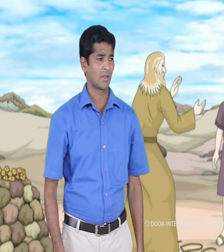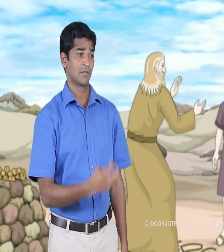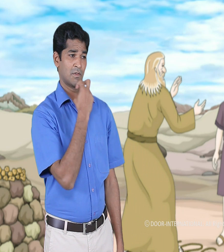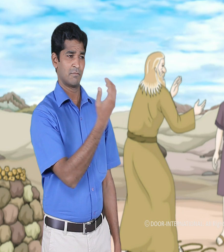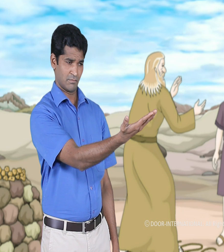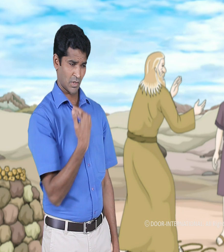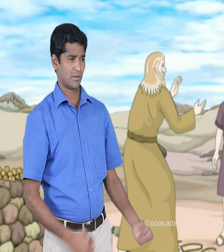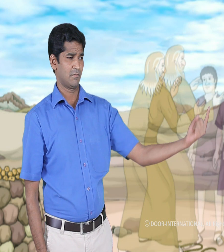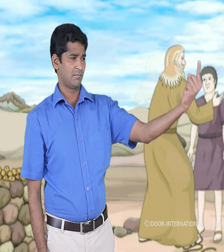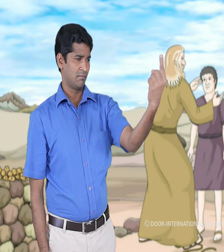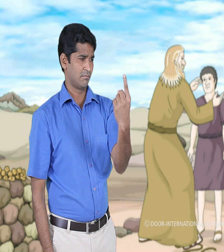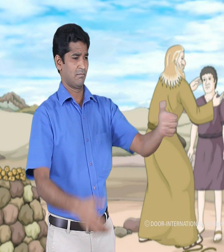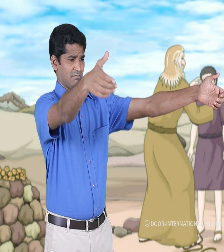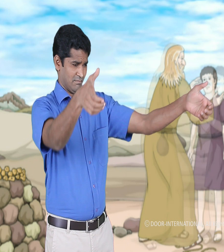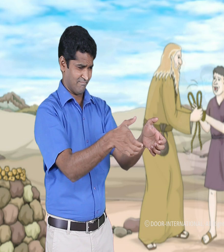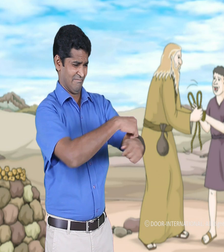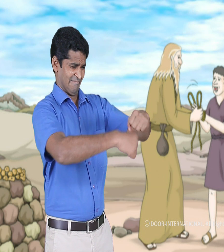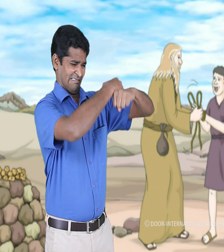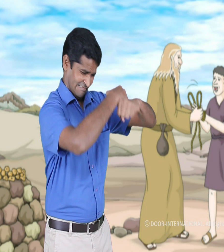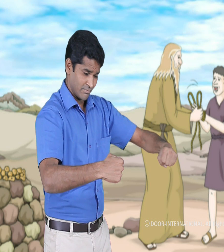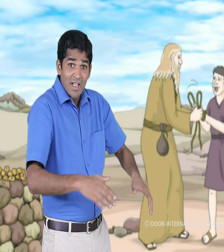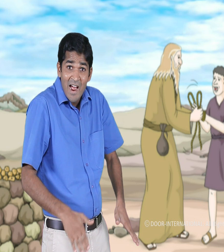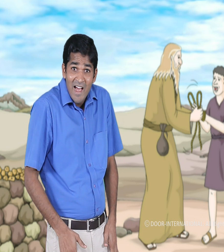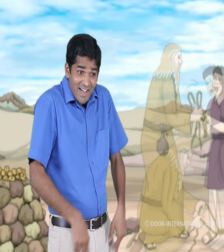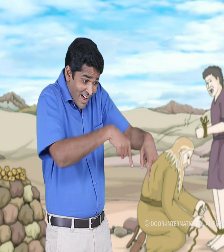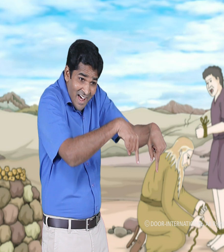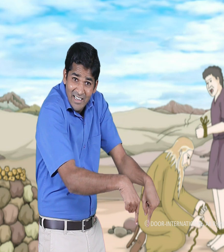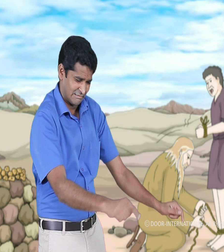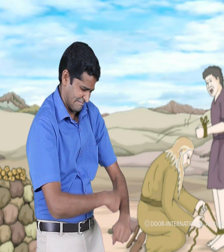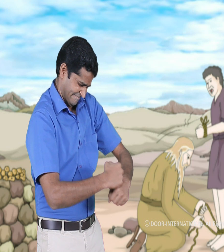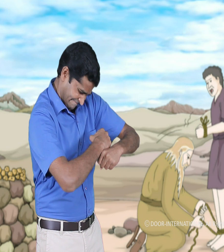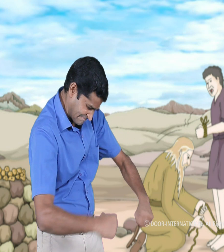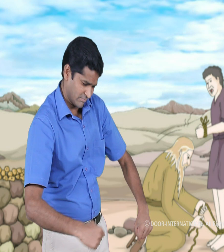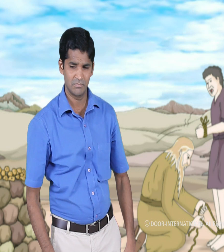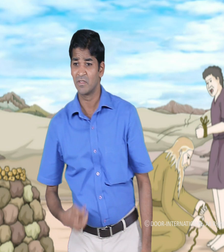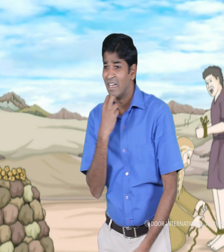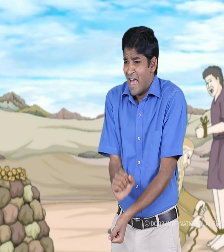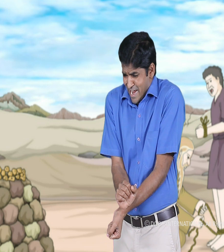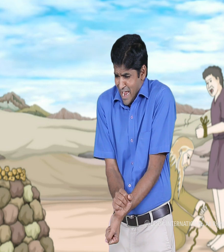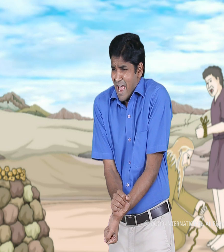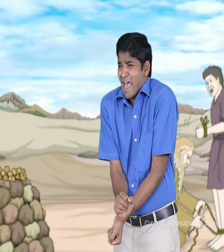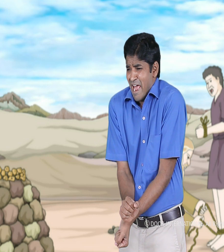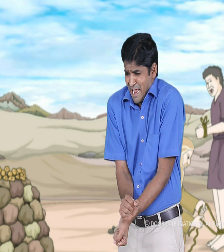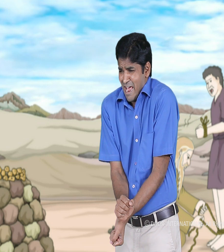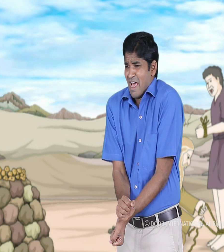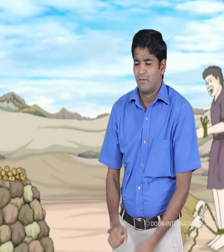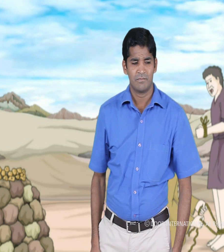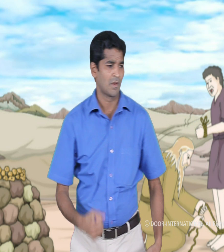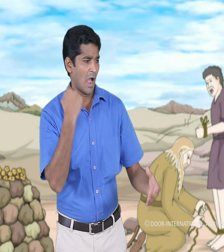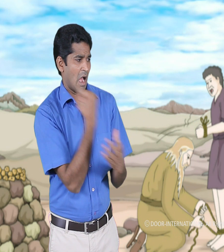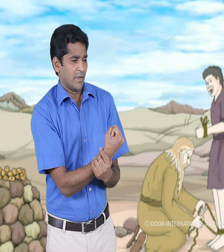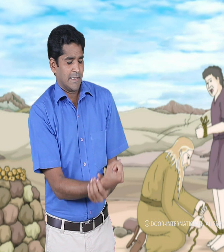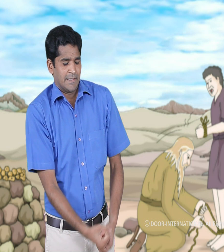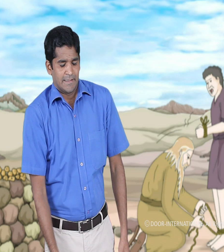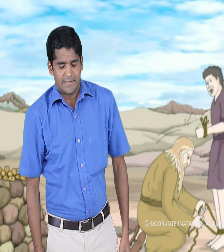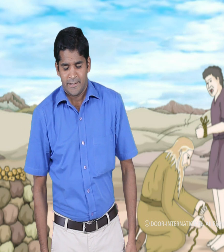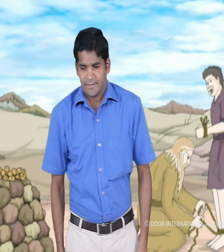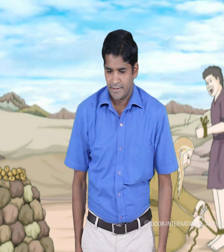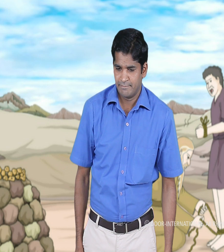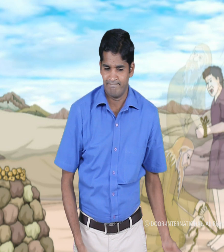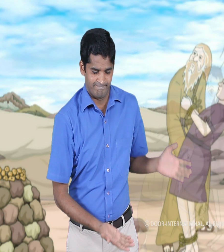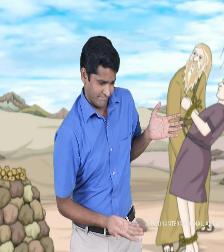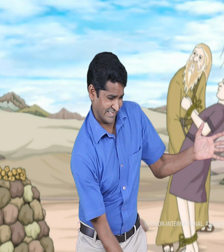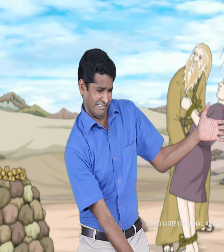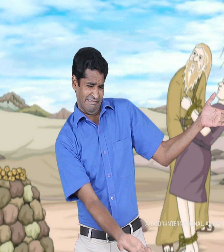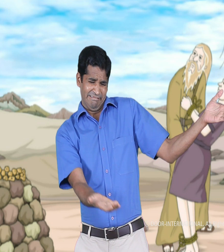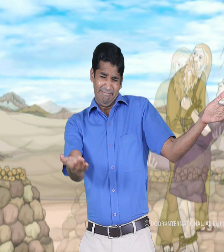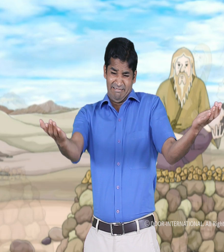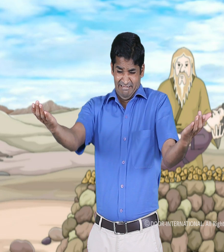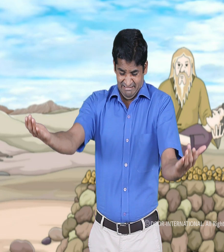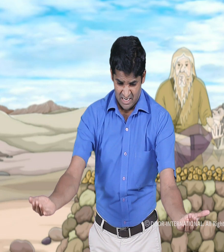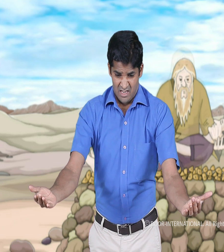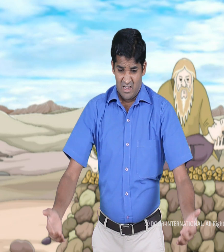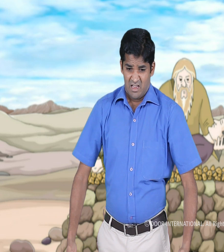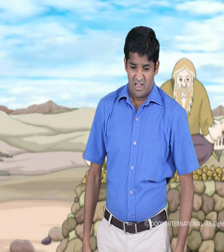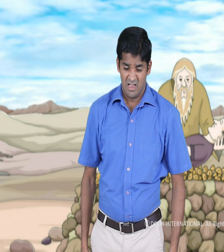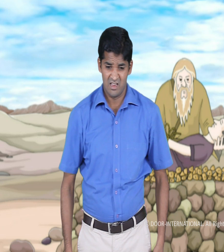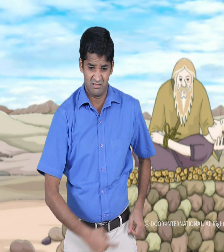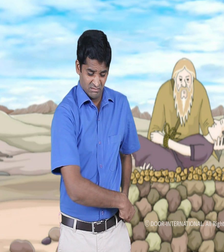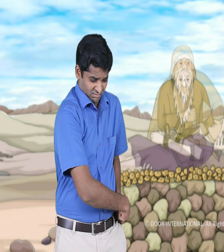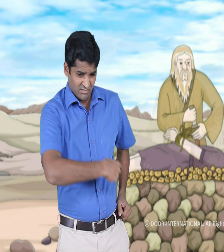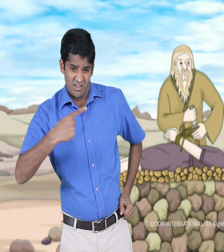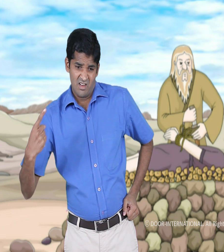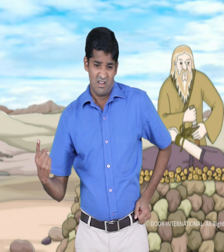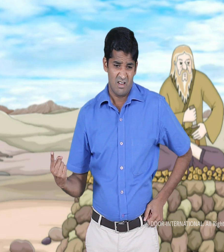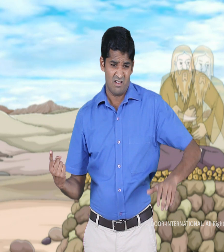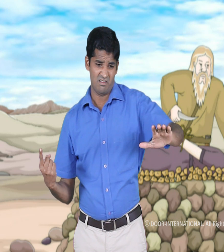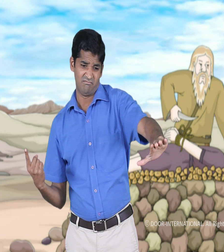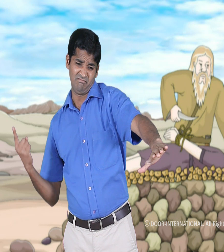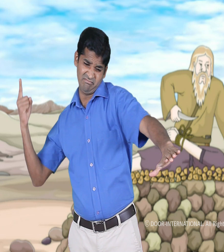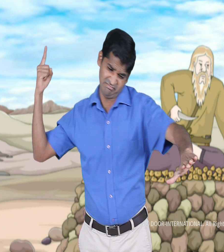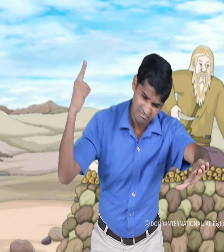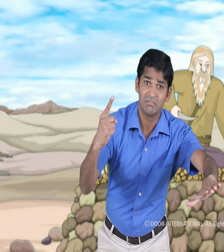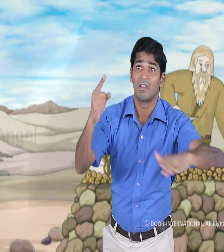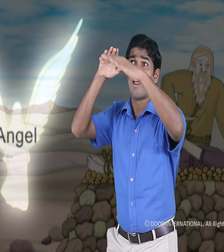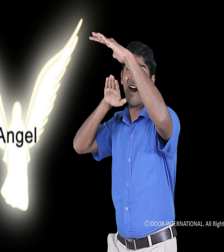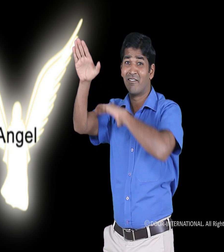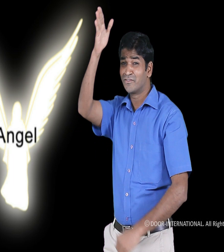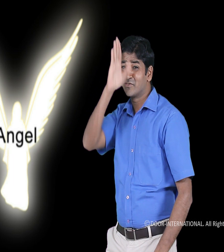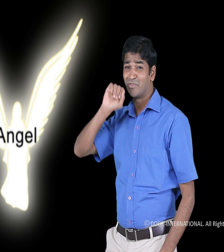He bound his son Isaac and placed him on the altar, atop the wood. Then Abraham reached out his hand and took the knife to slaughter his son.